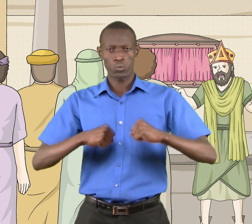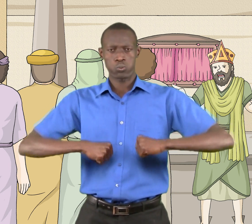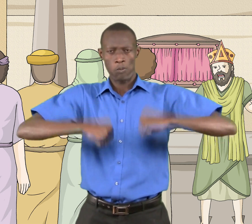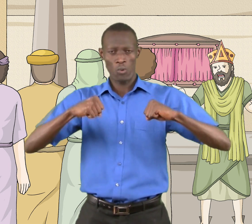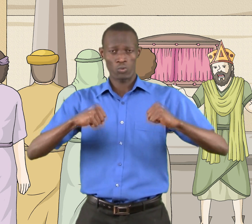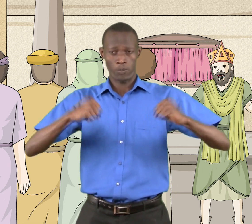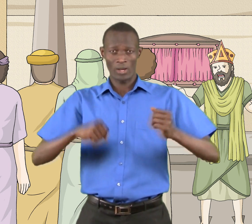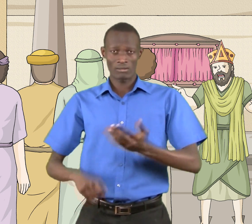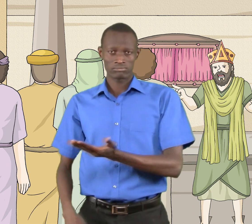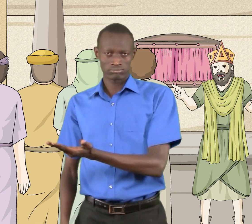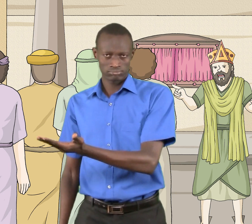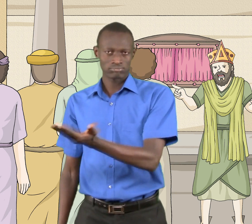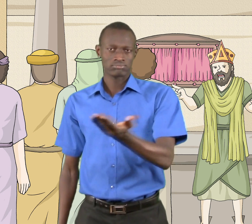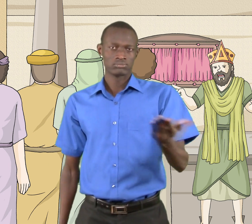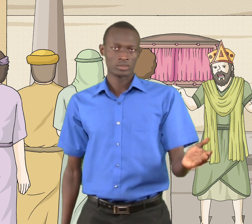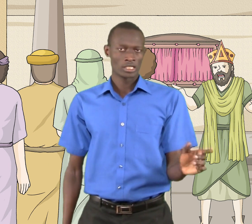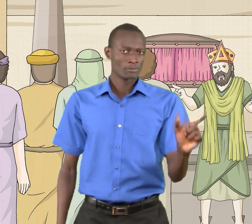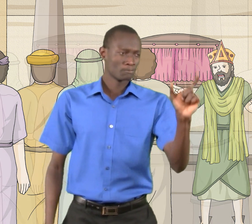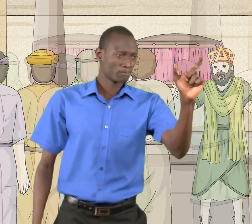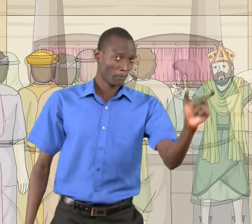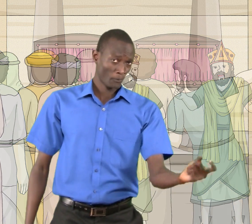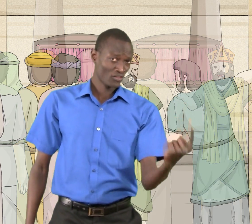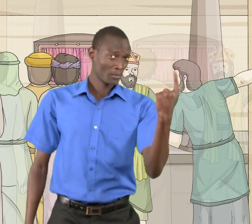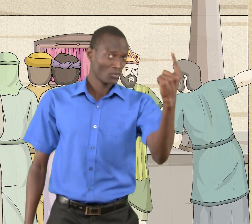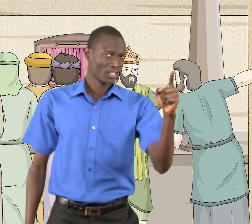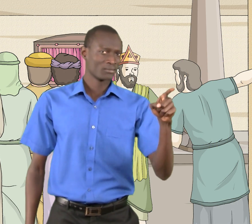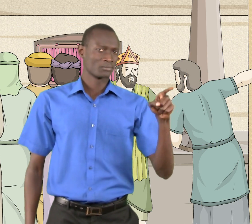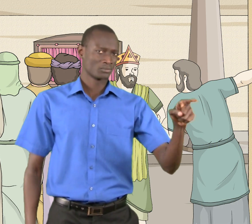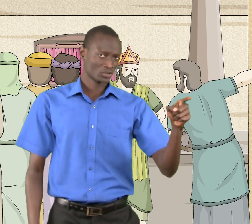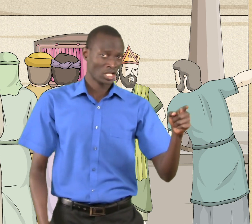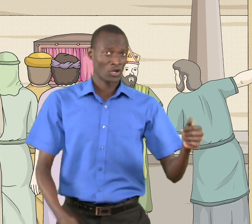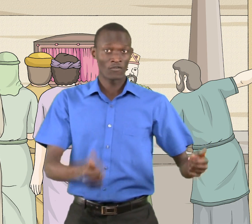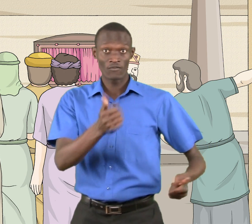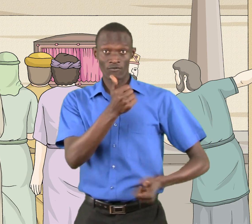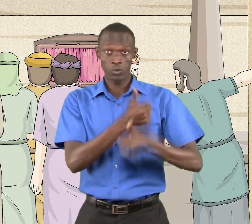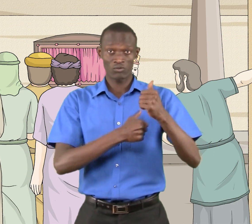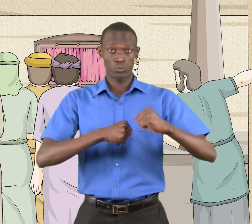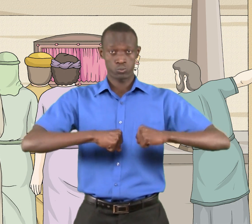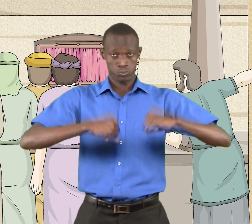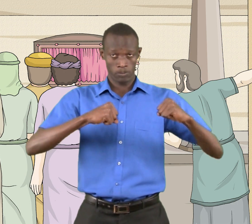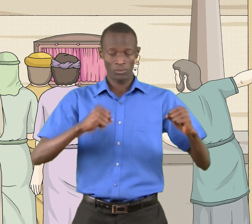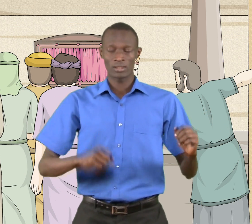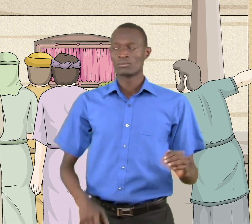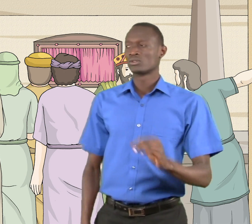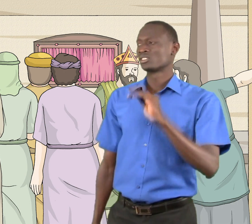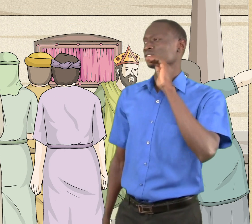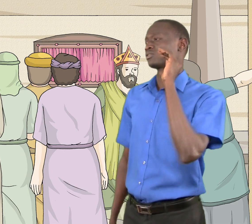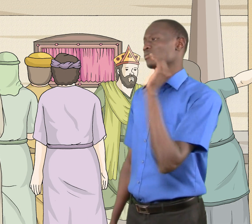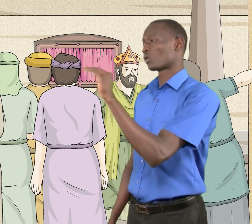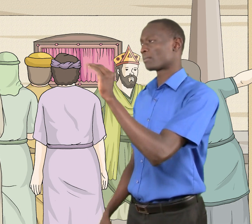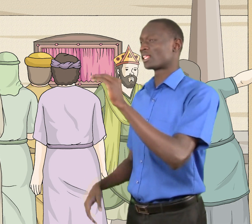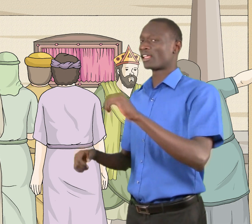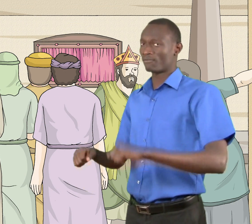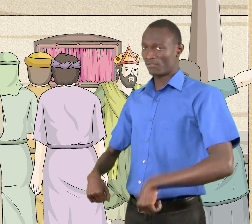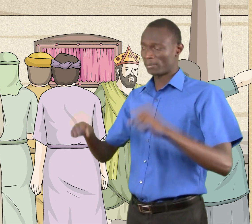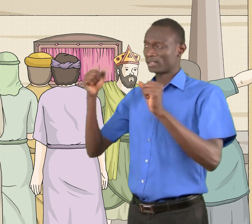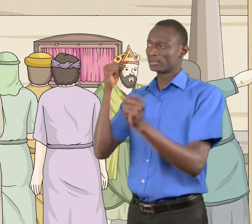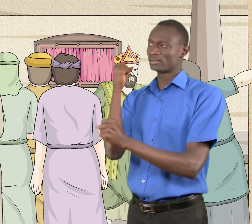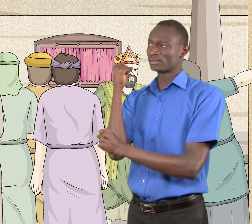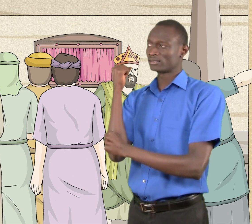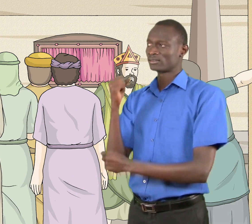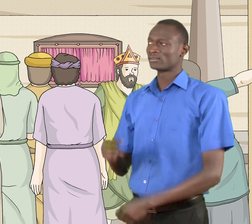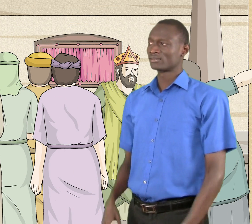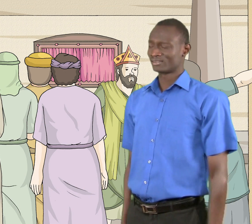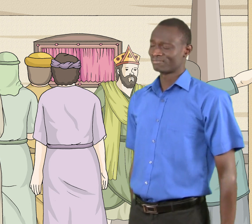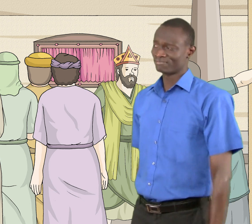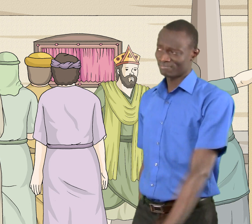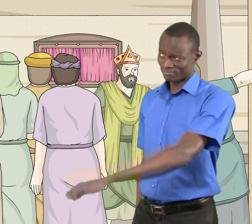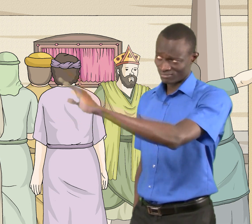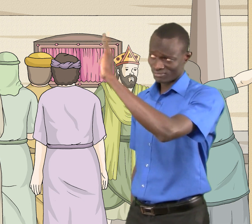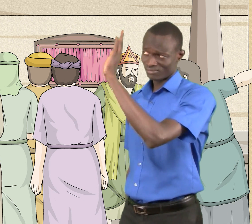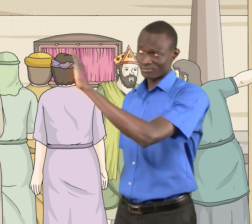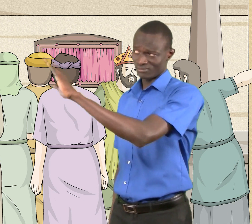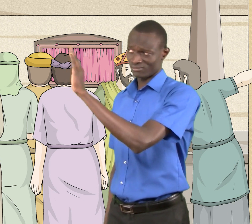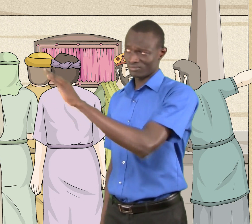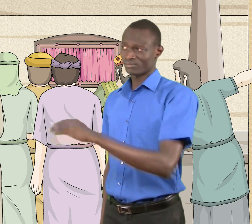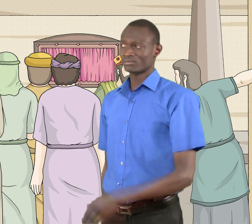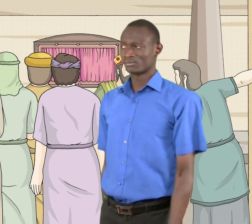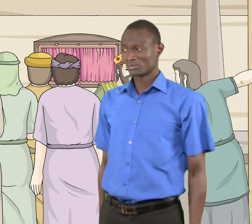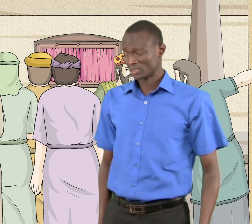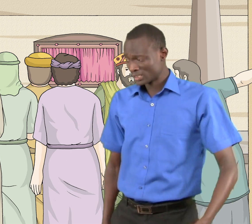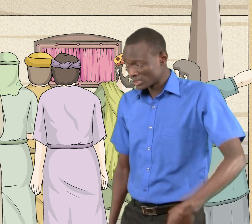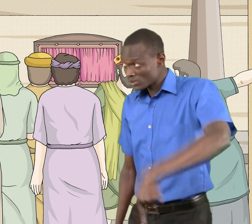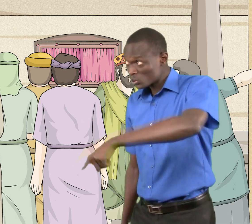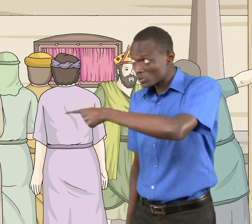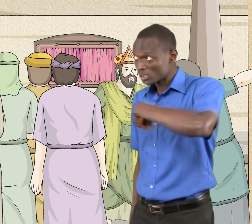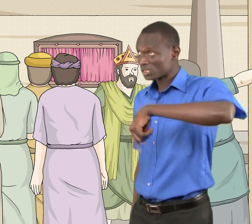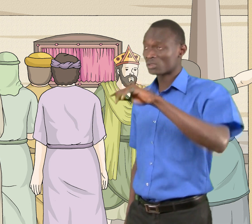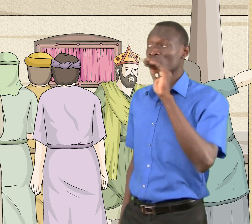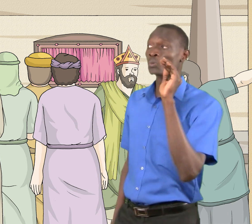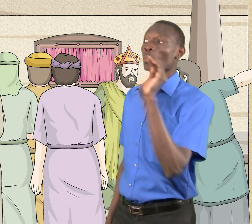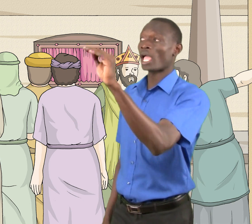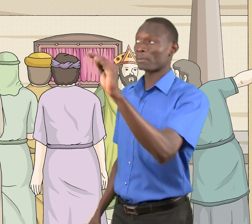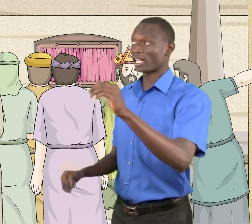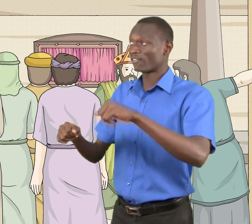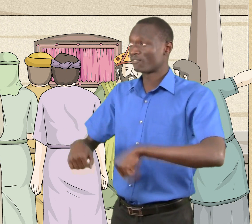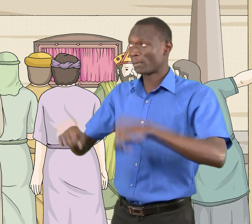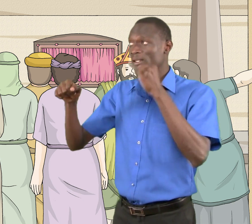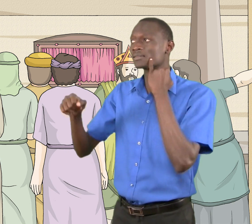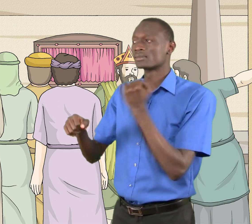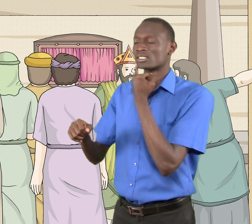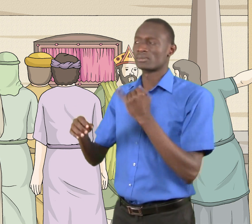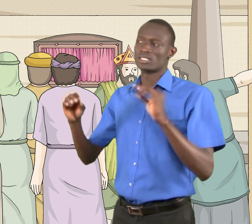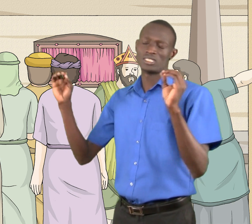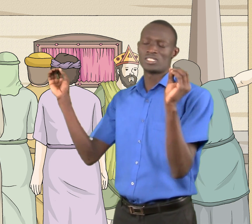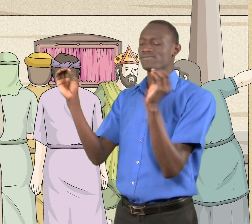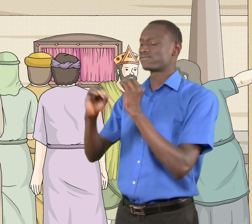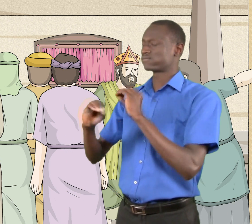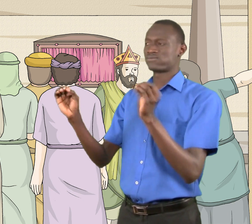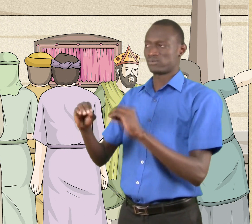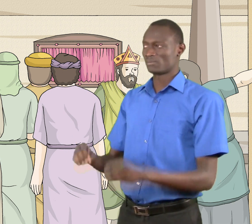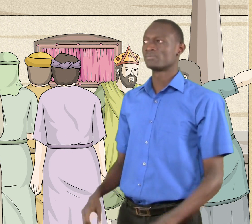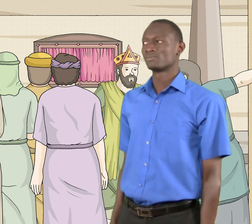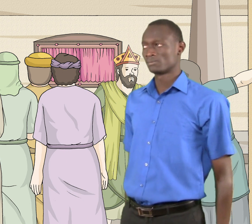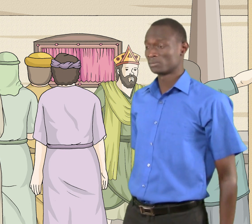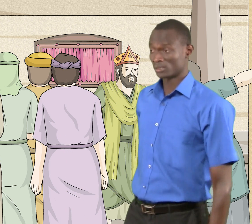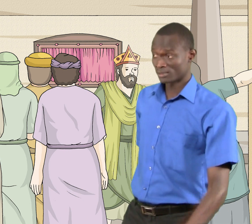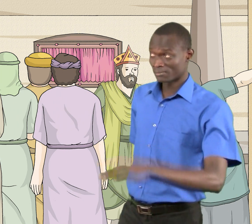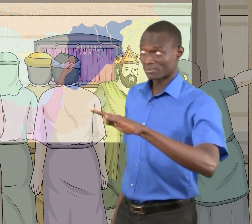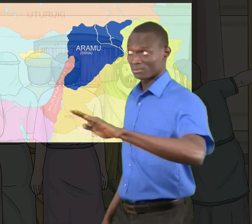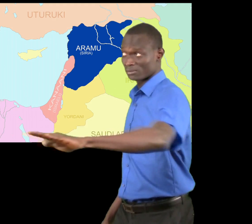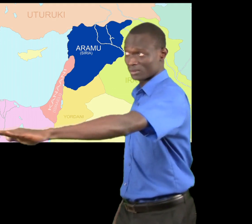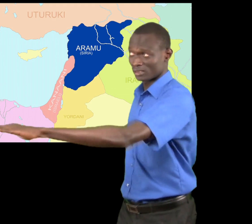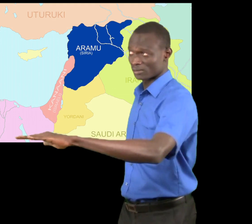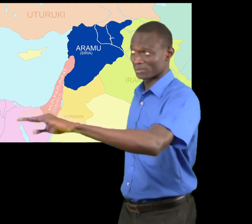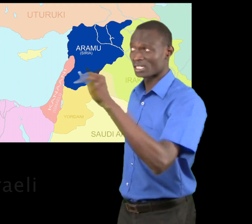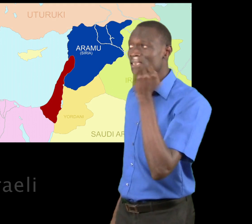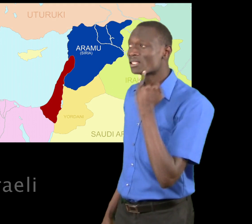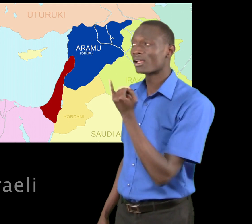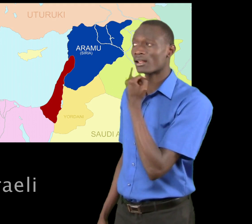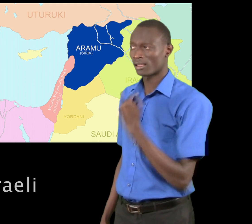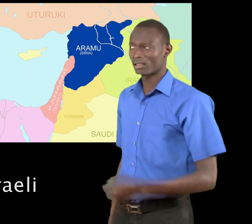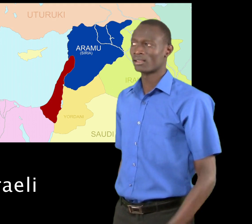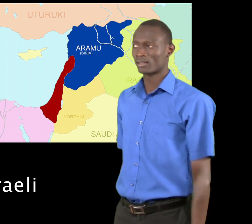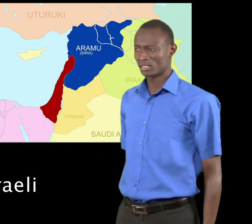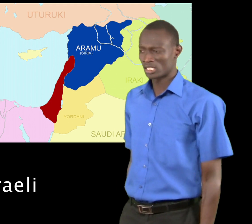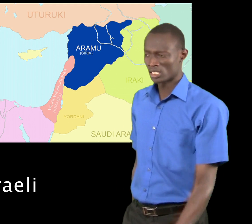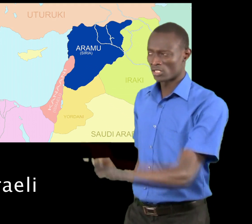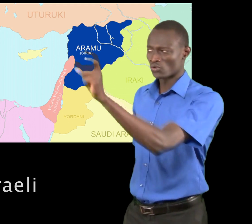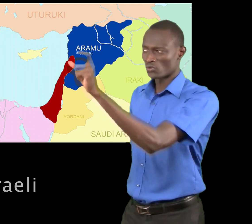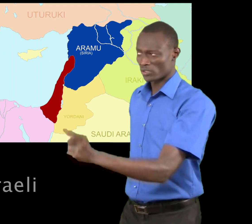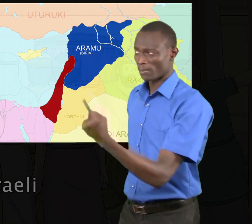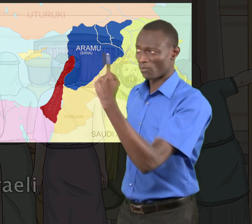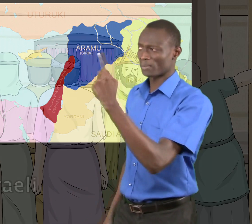But one of his servants replied, “No one, my lord the king.